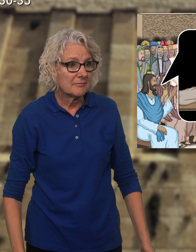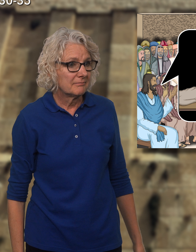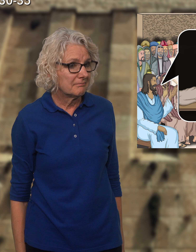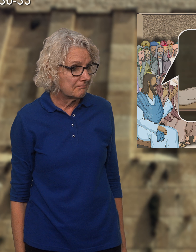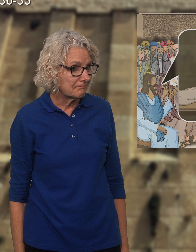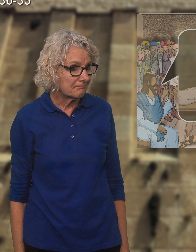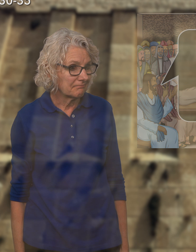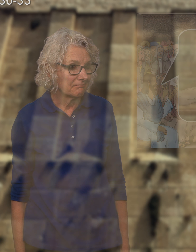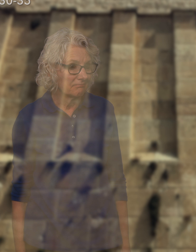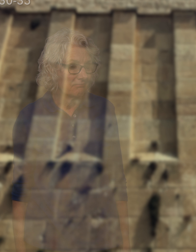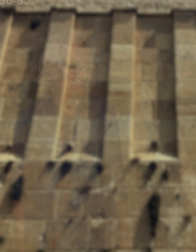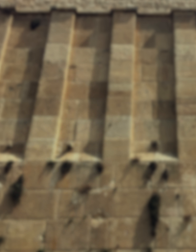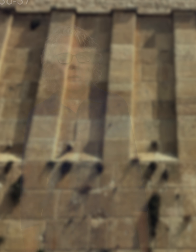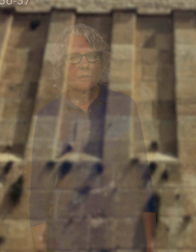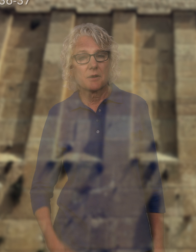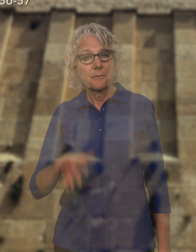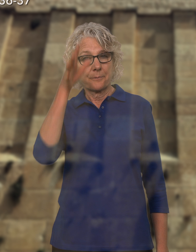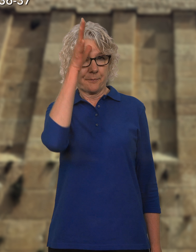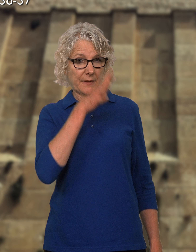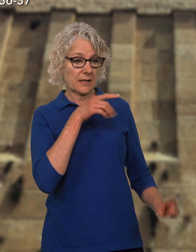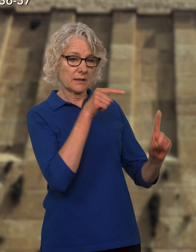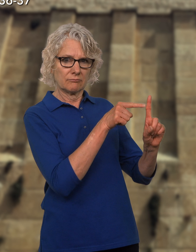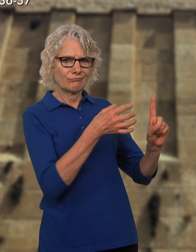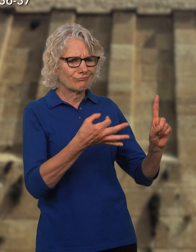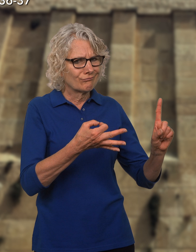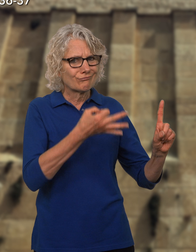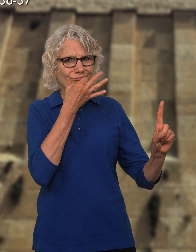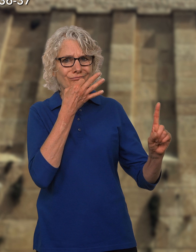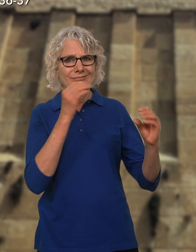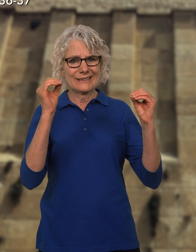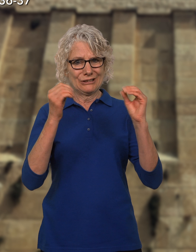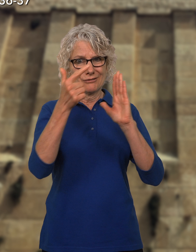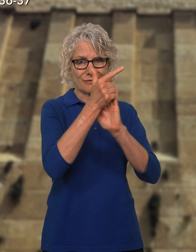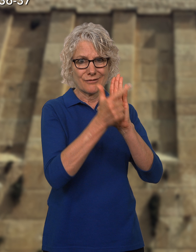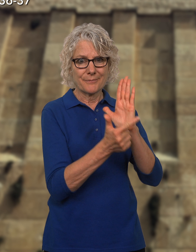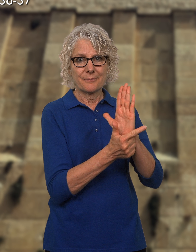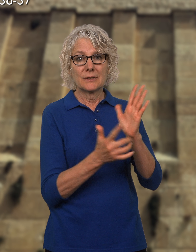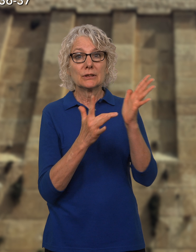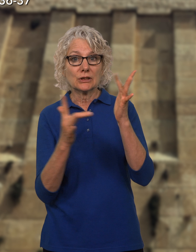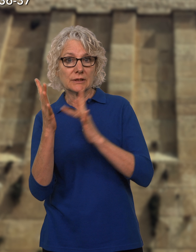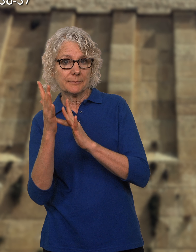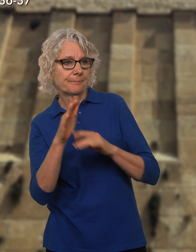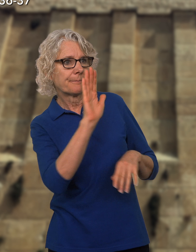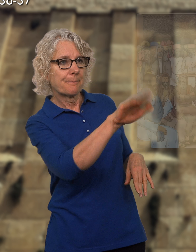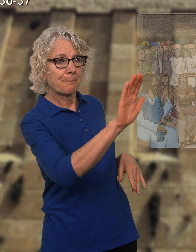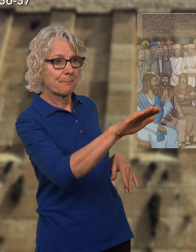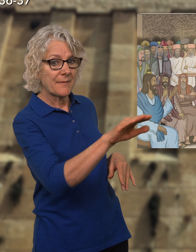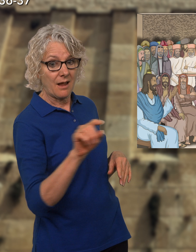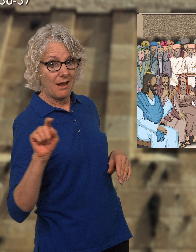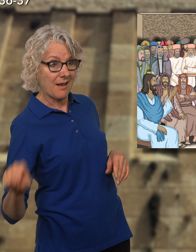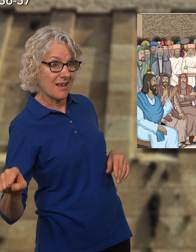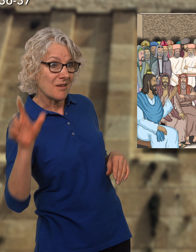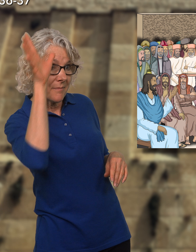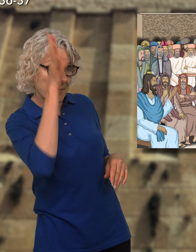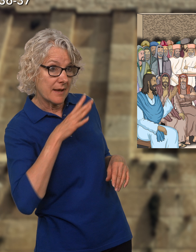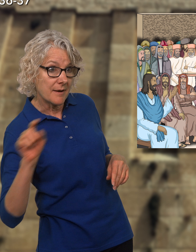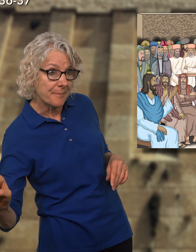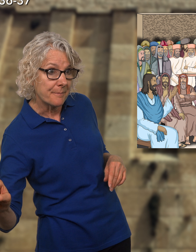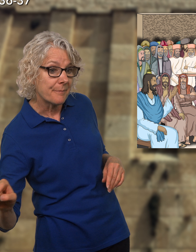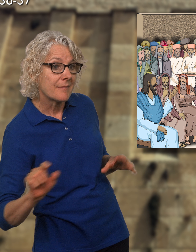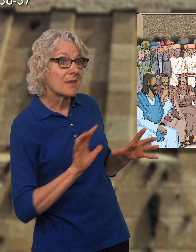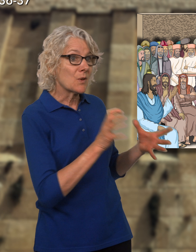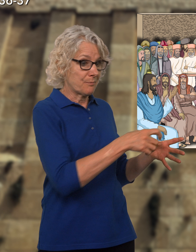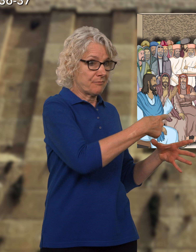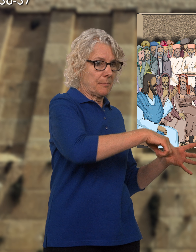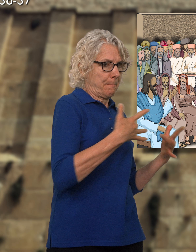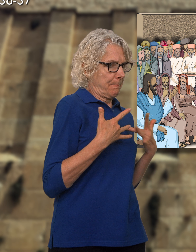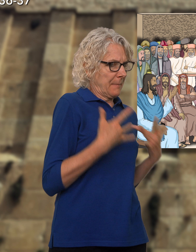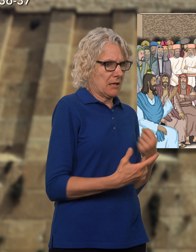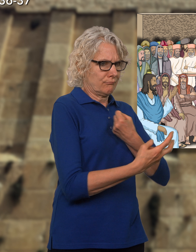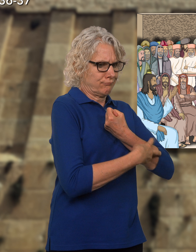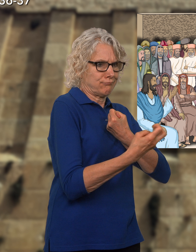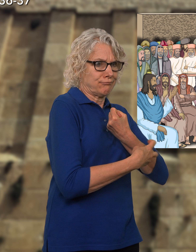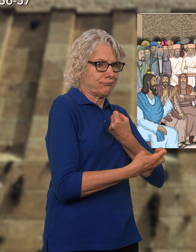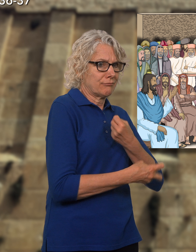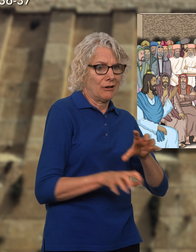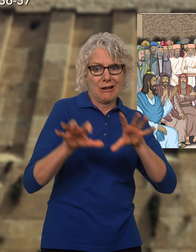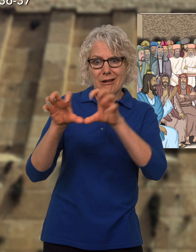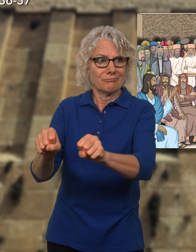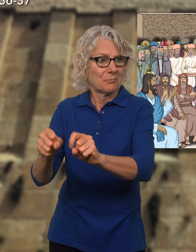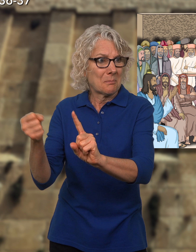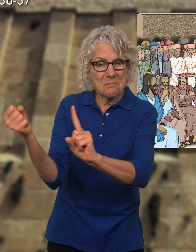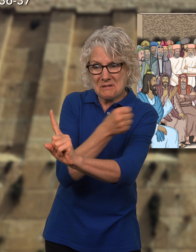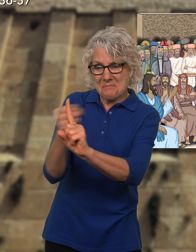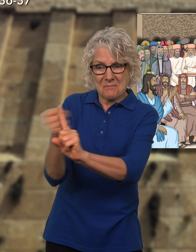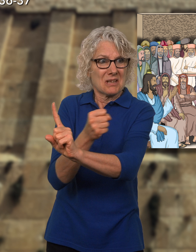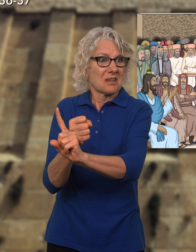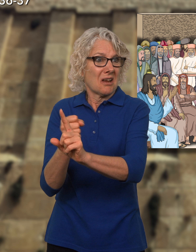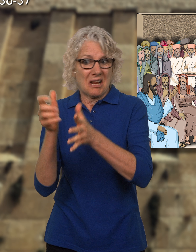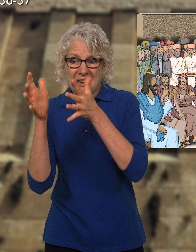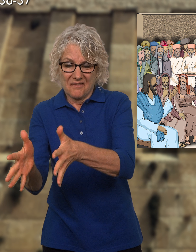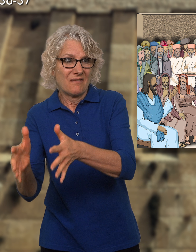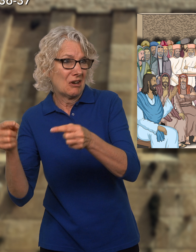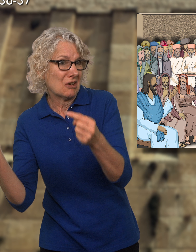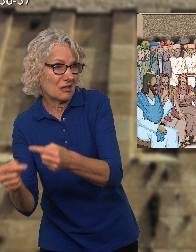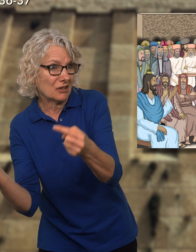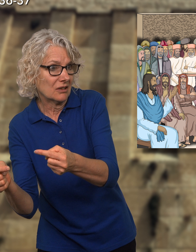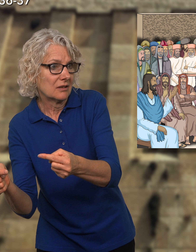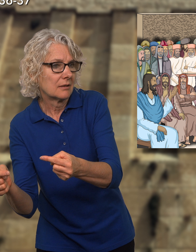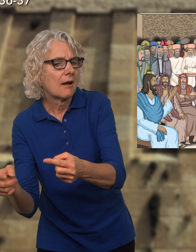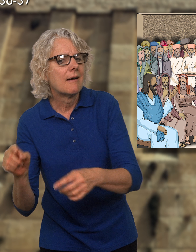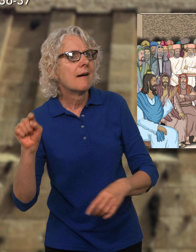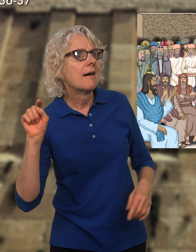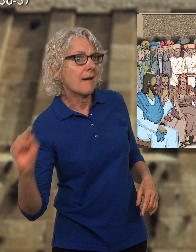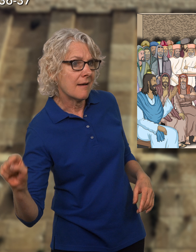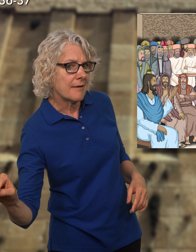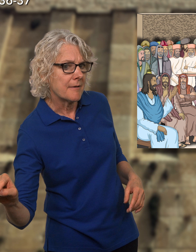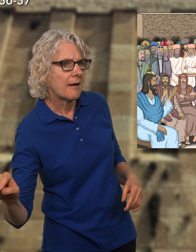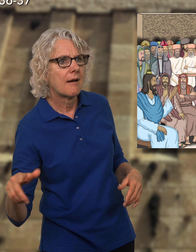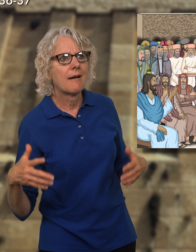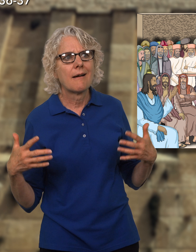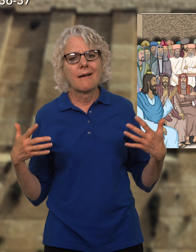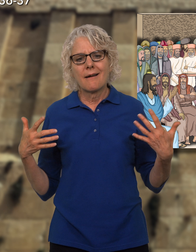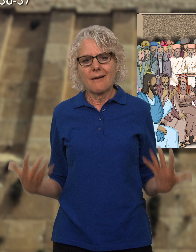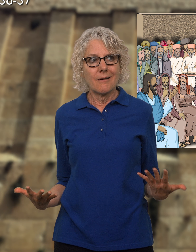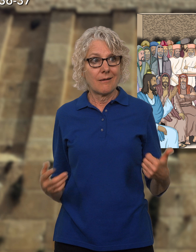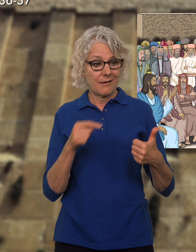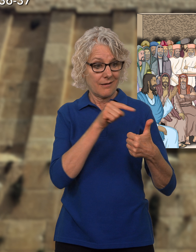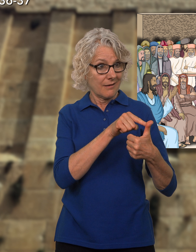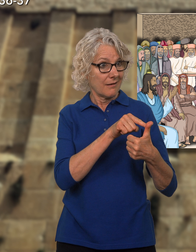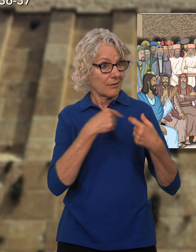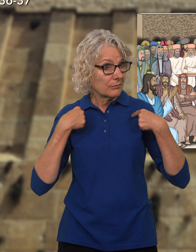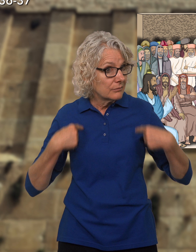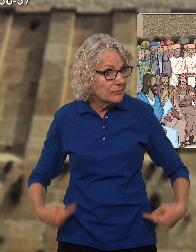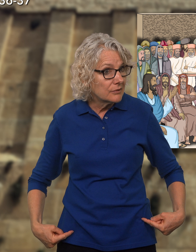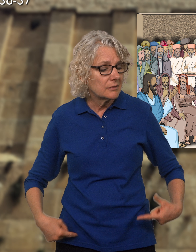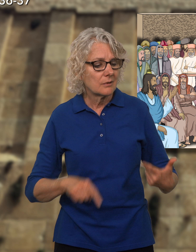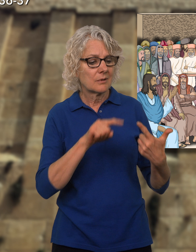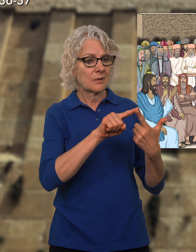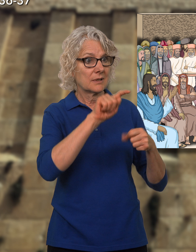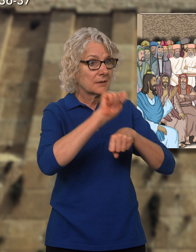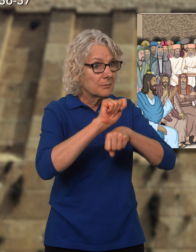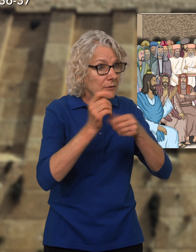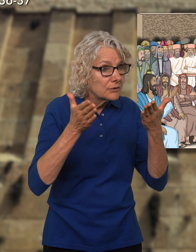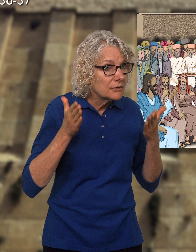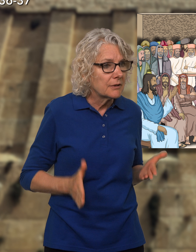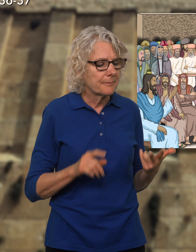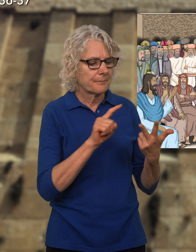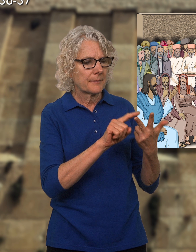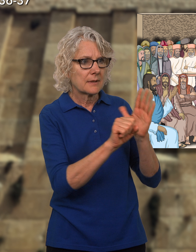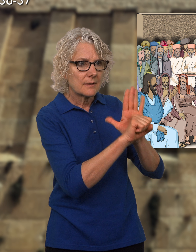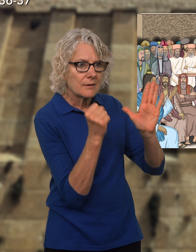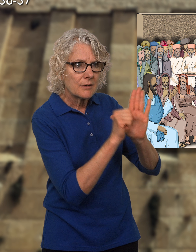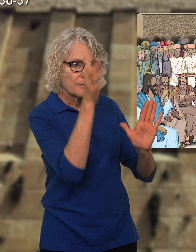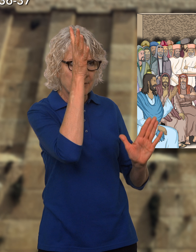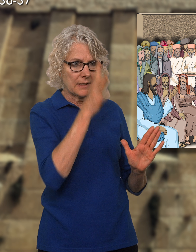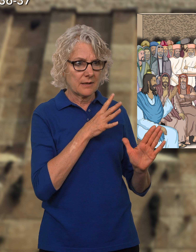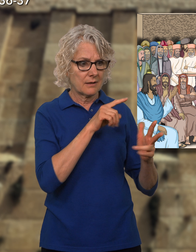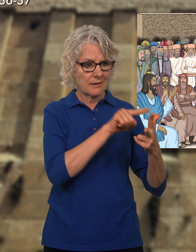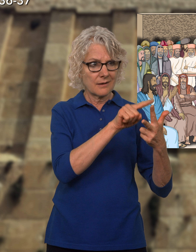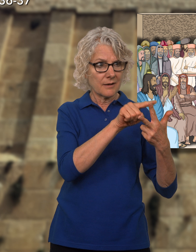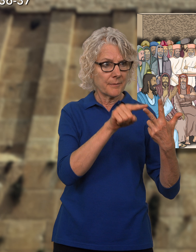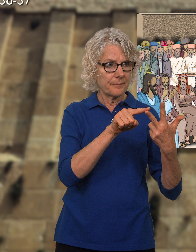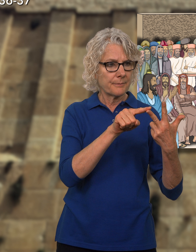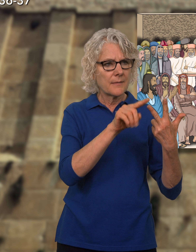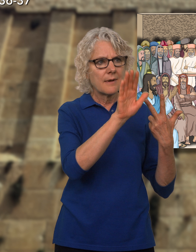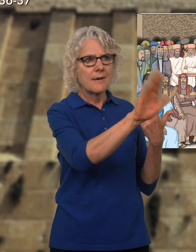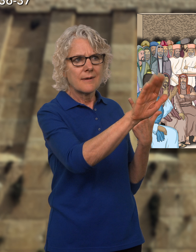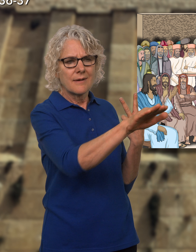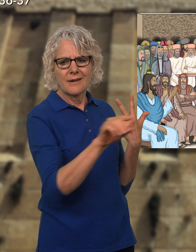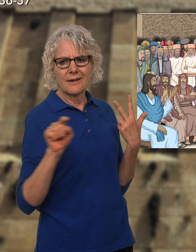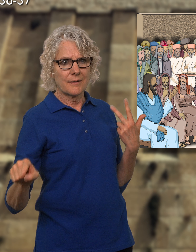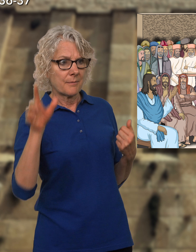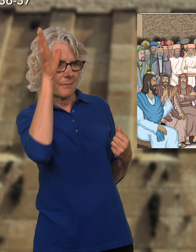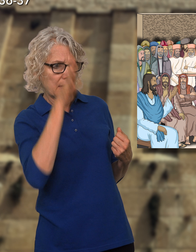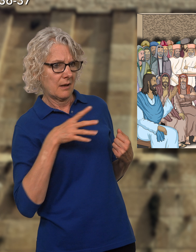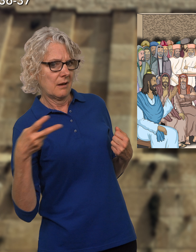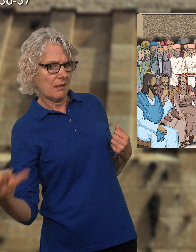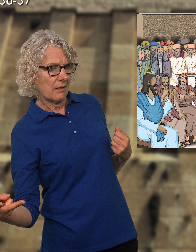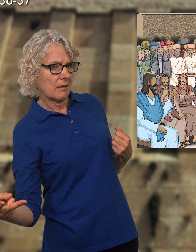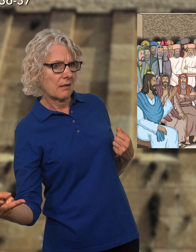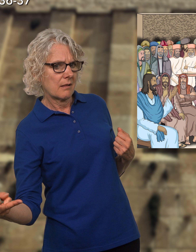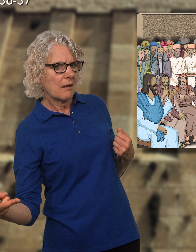Which of these three do you think was a neighbor to the man who fell into the hands of robbers?”